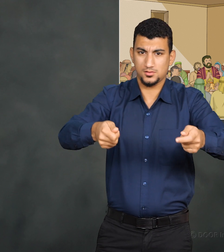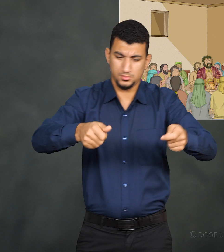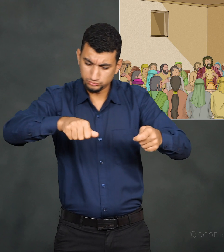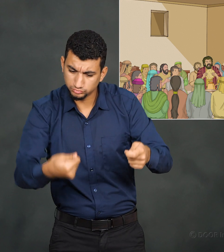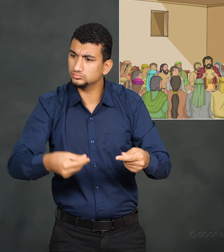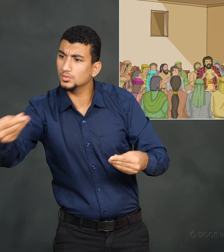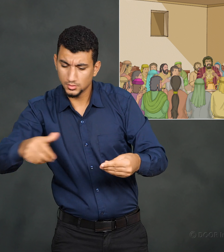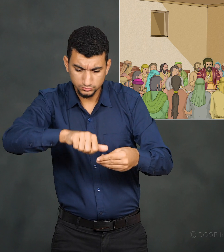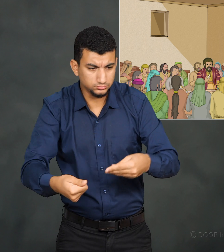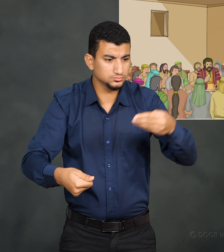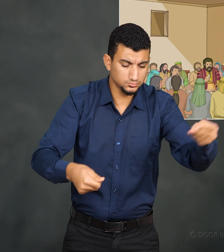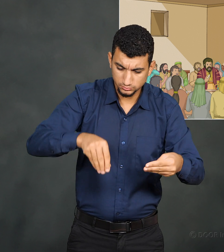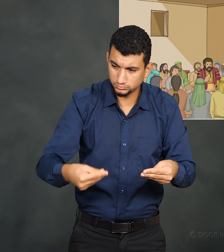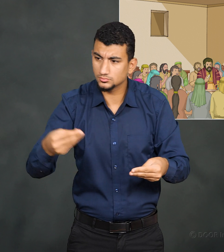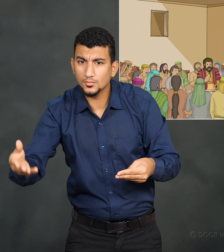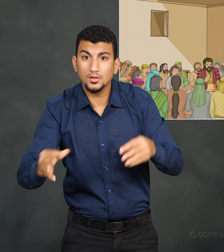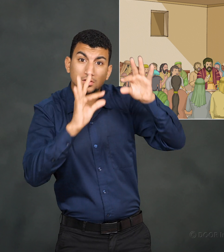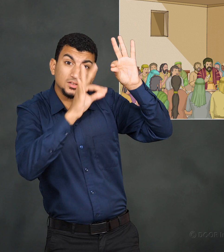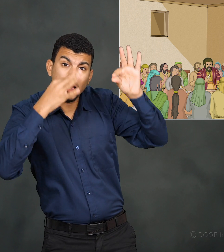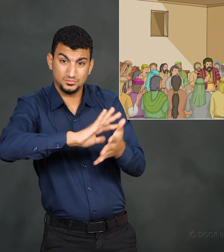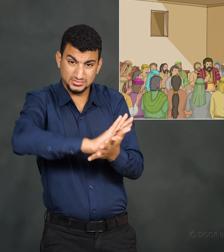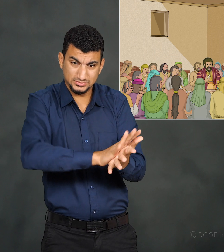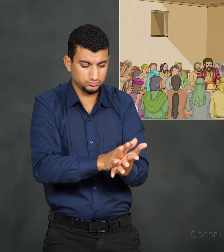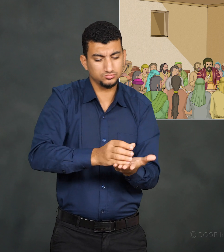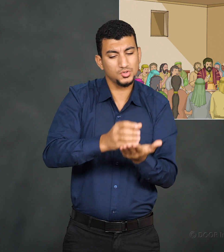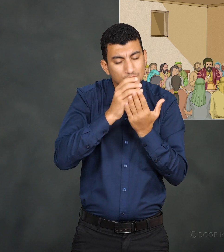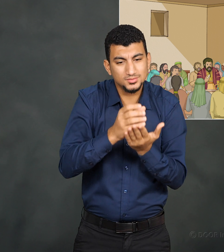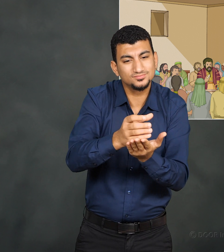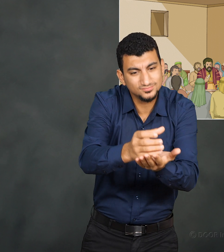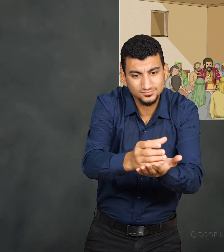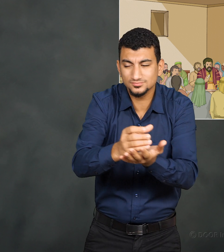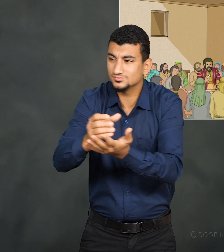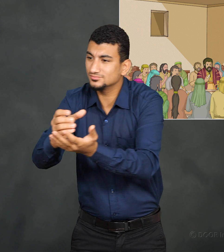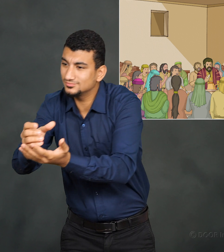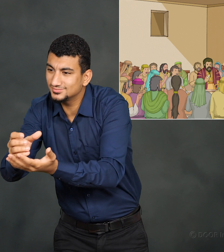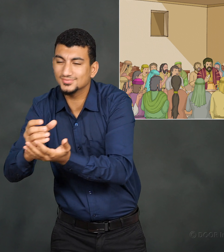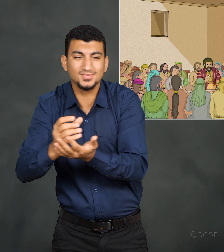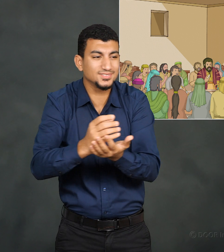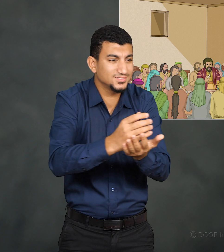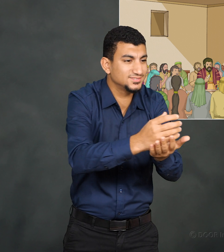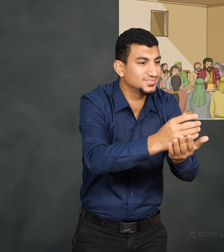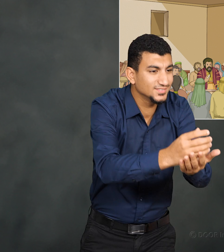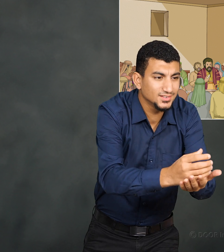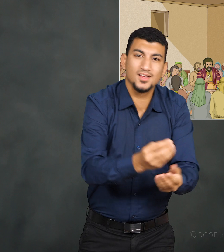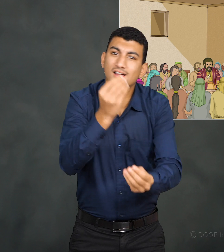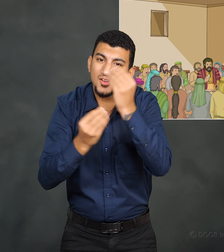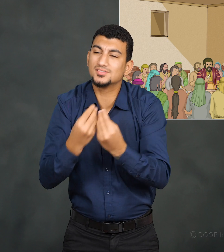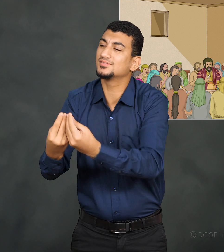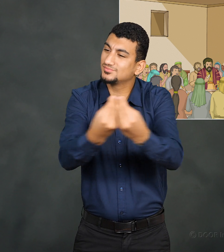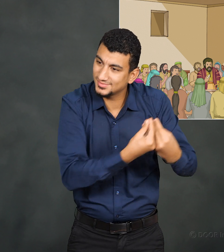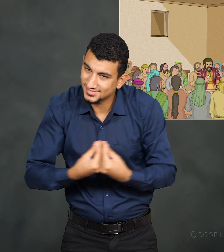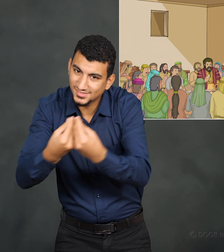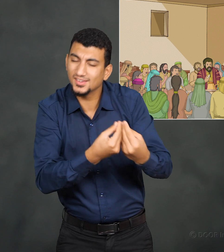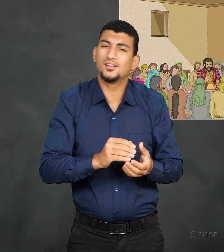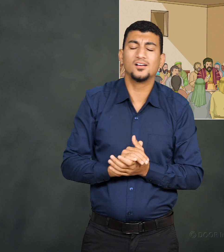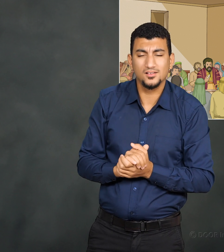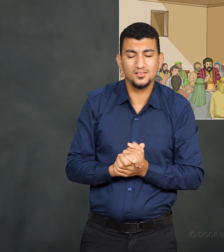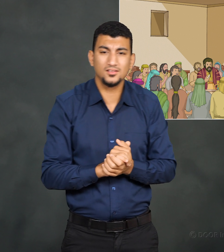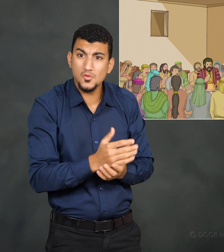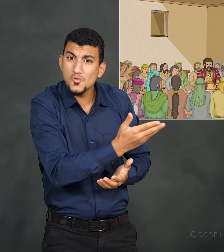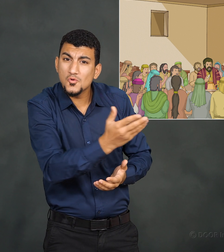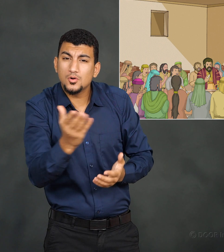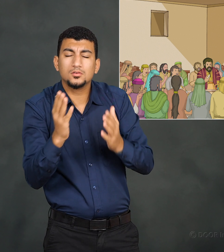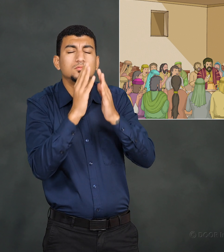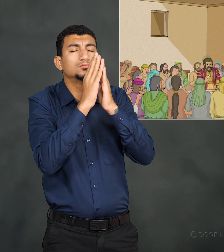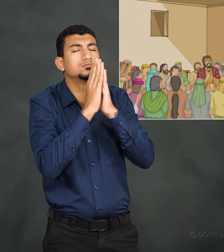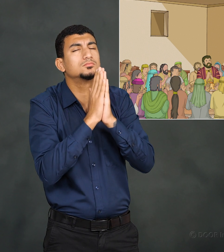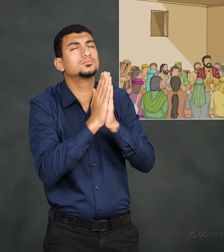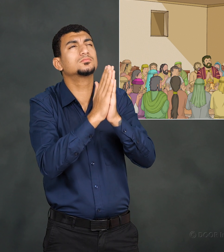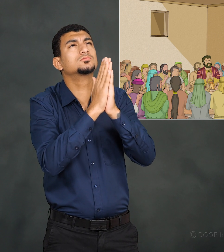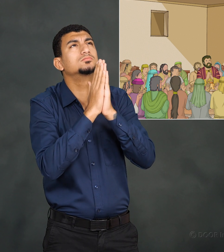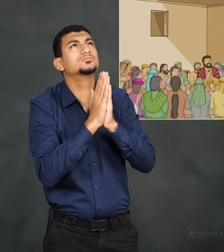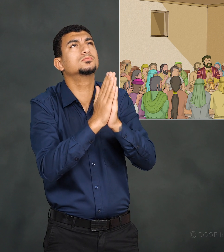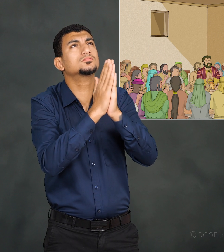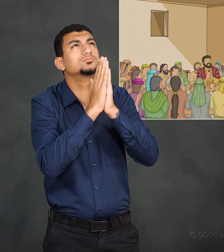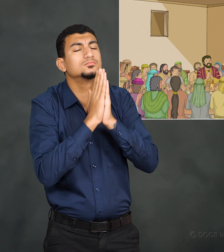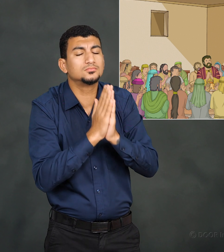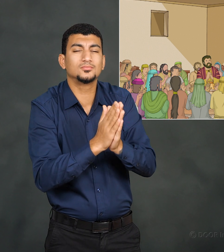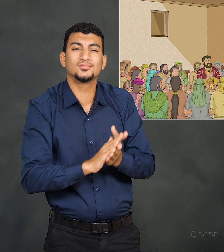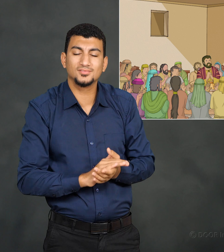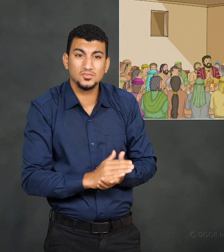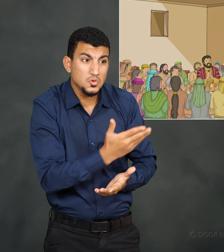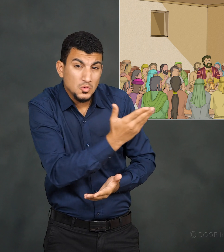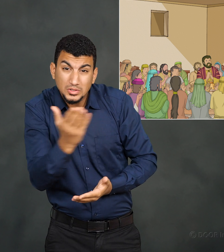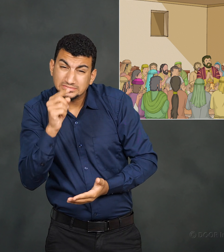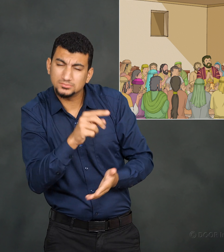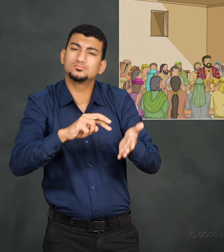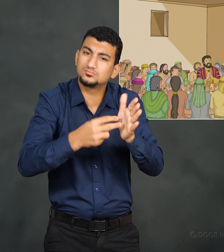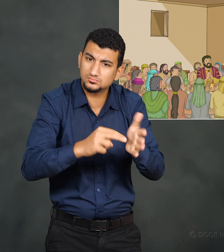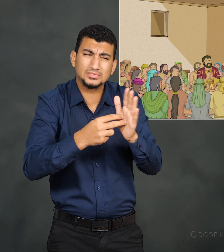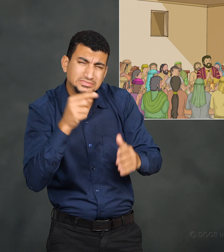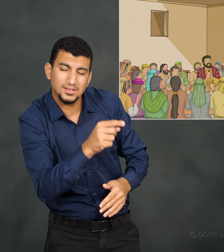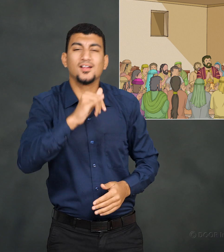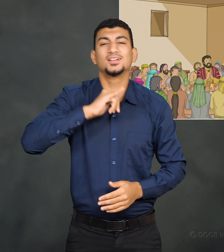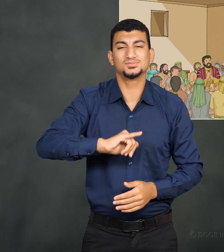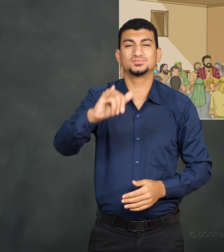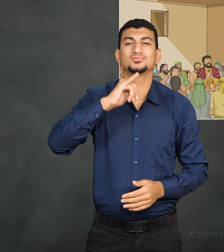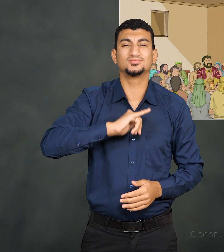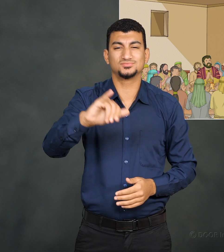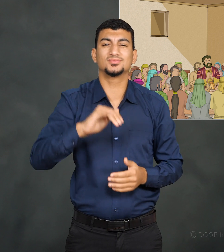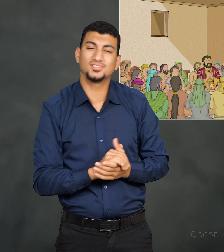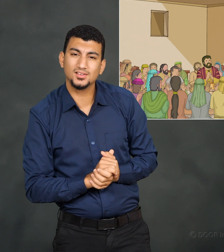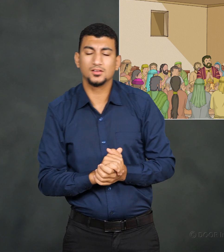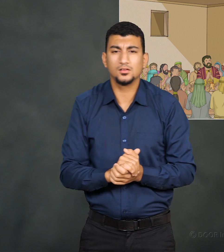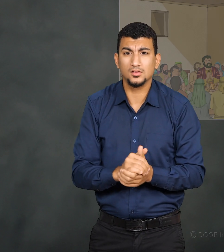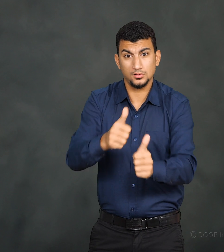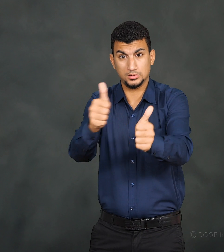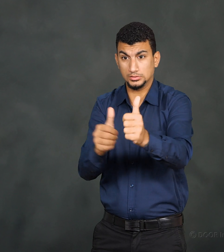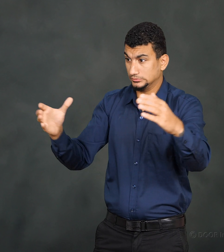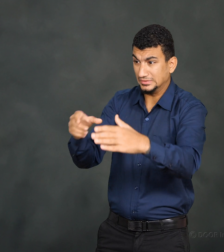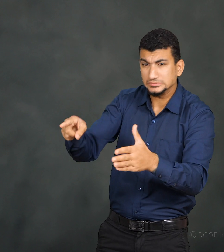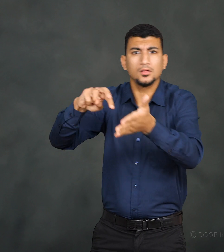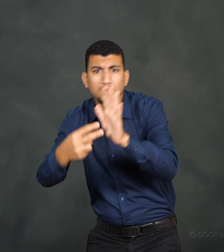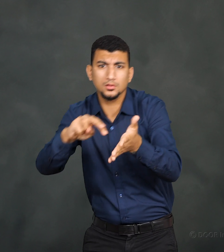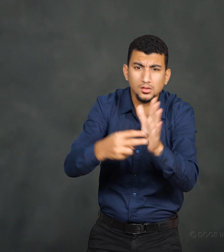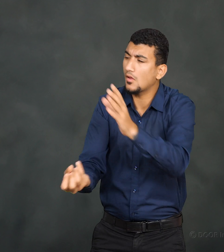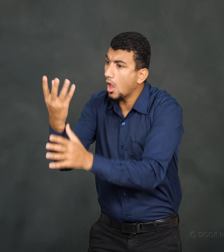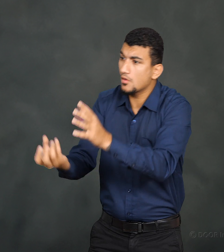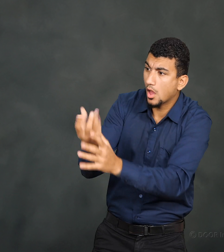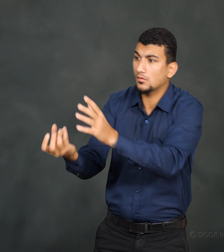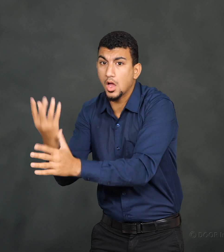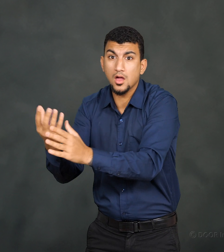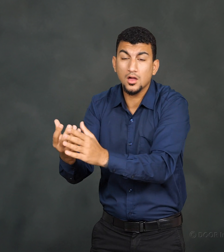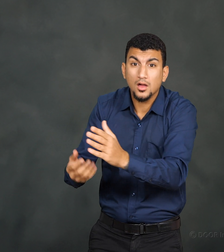A sense of awe came over everyone, and the apostles performed many wonders and signs.